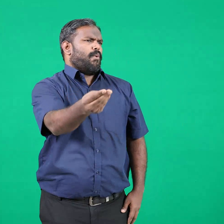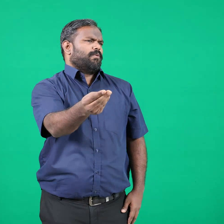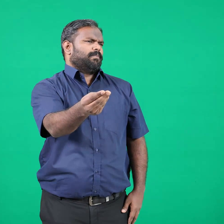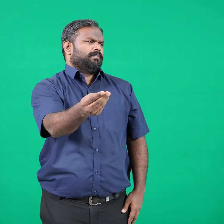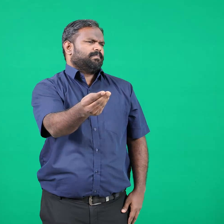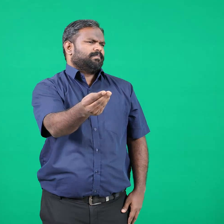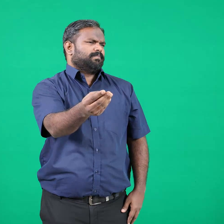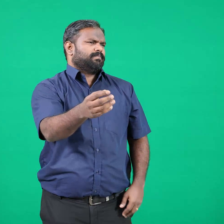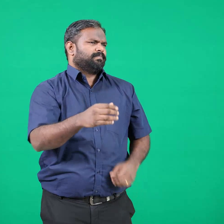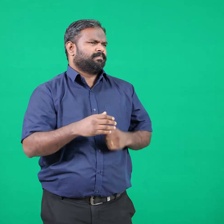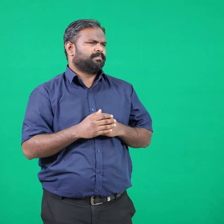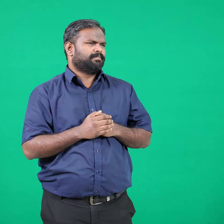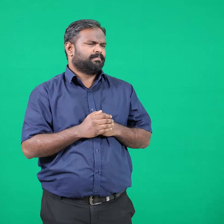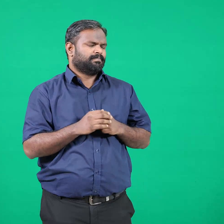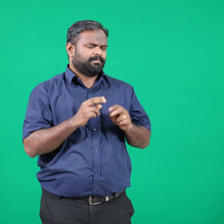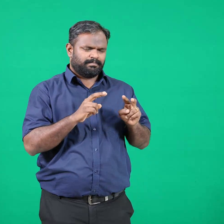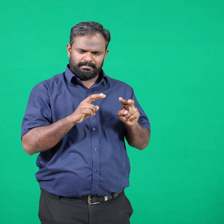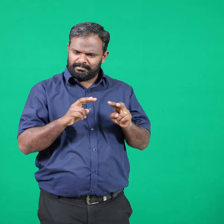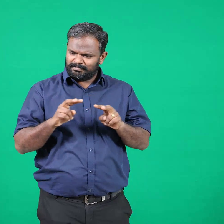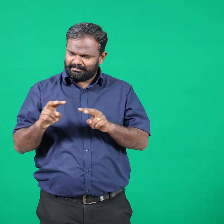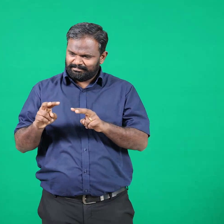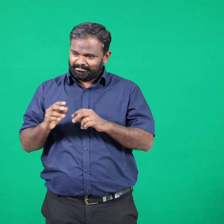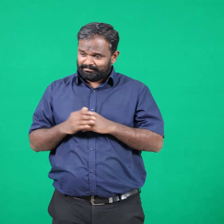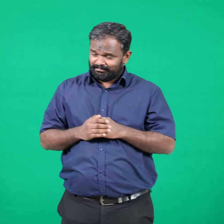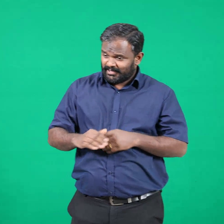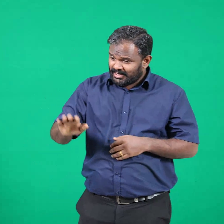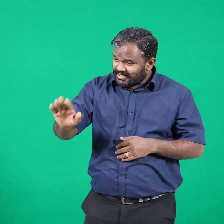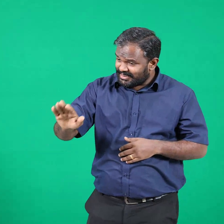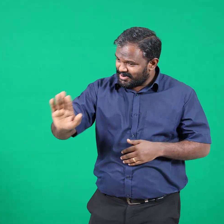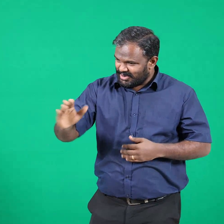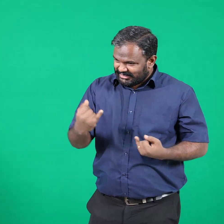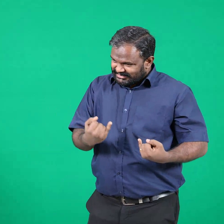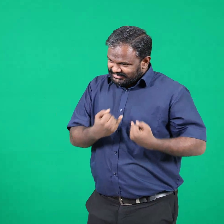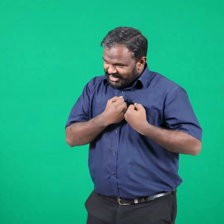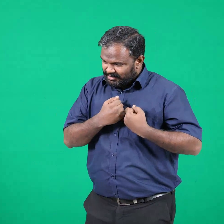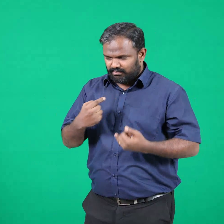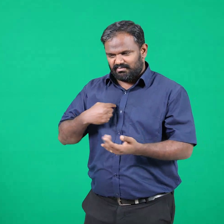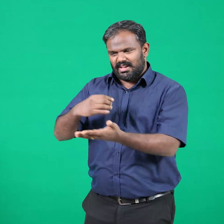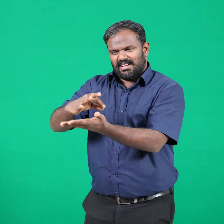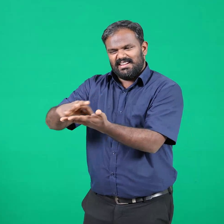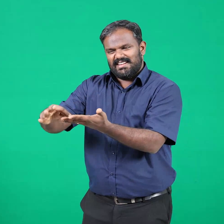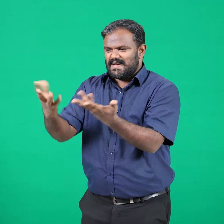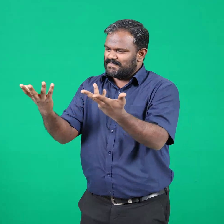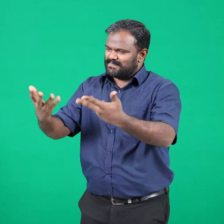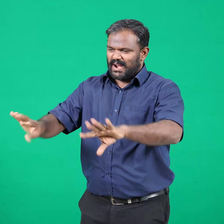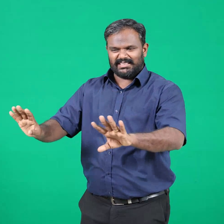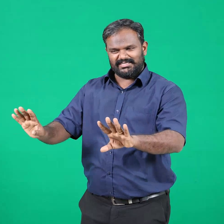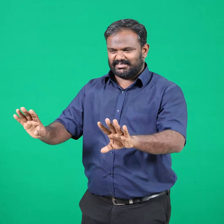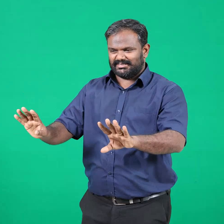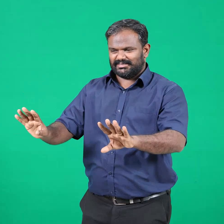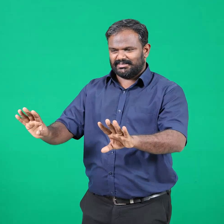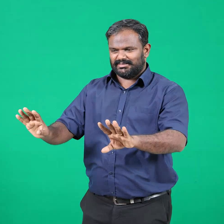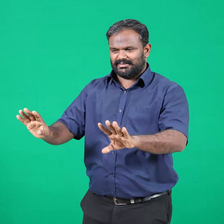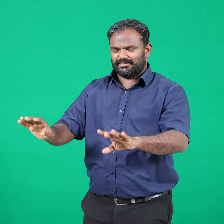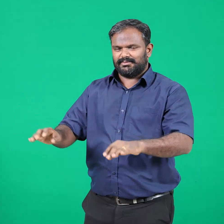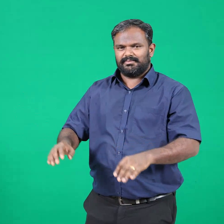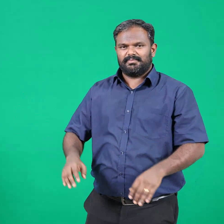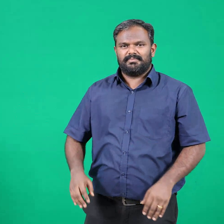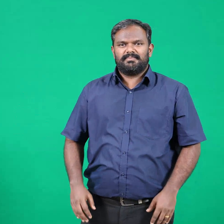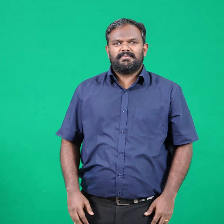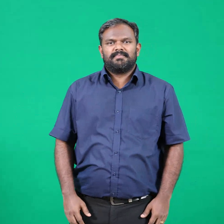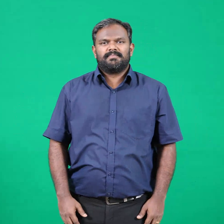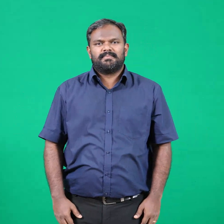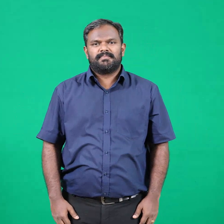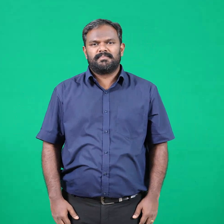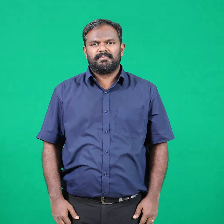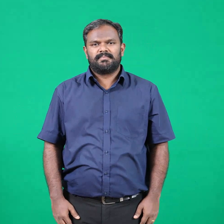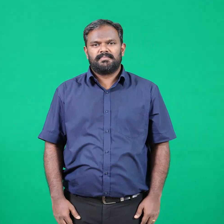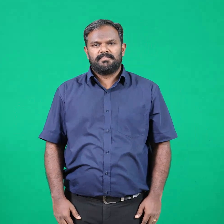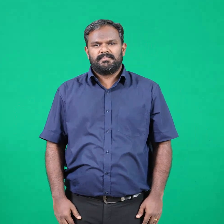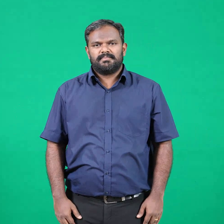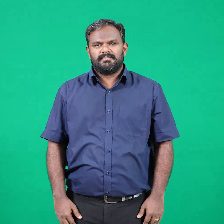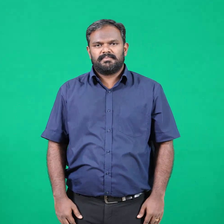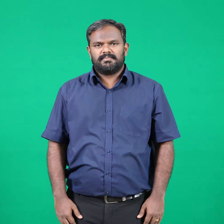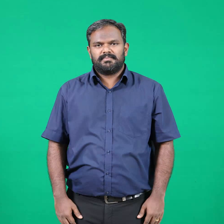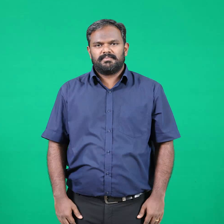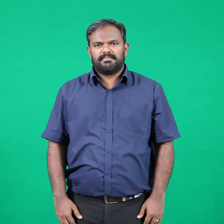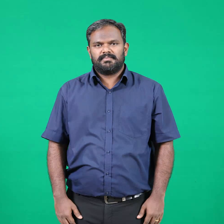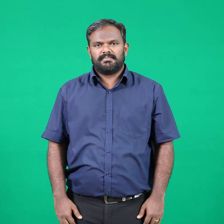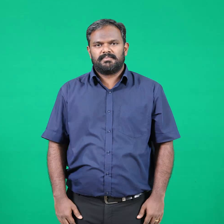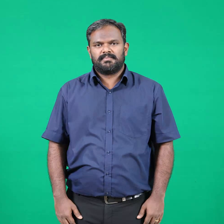Then Jesus said to her, "Your sins are forgiven."